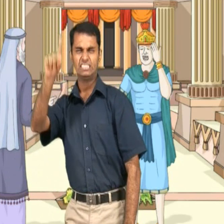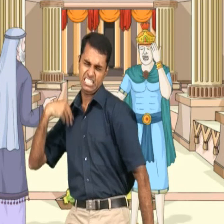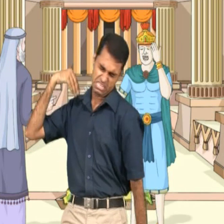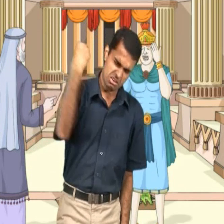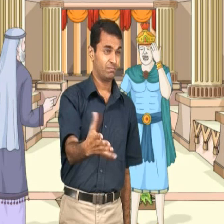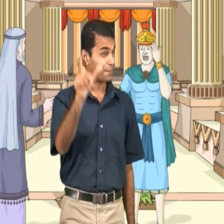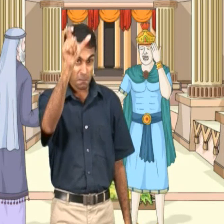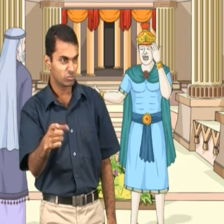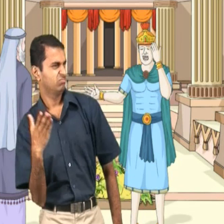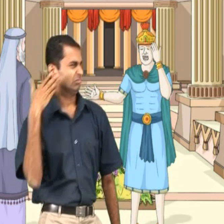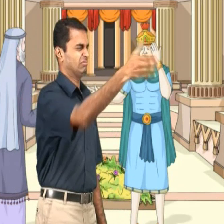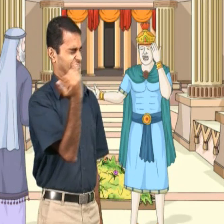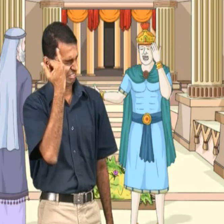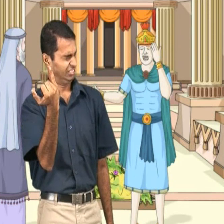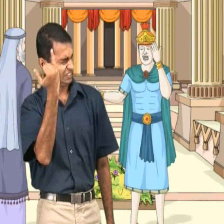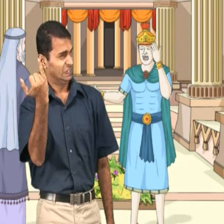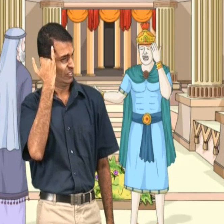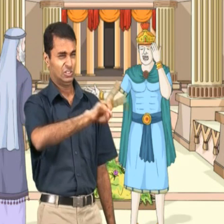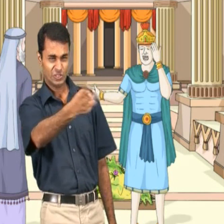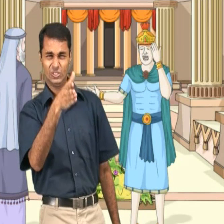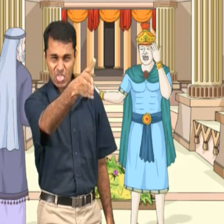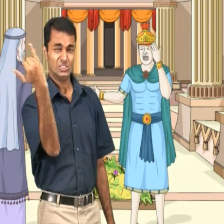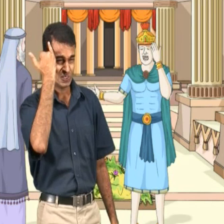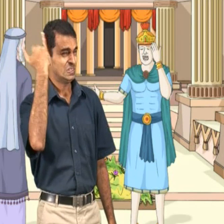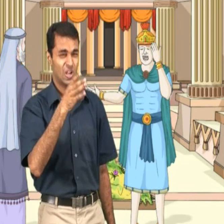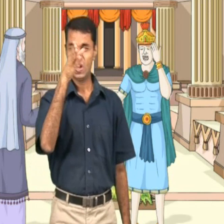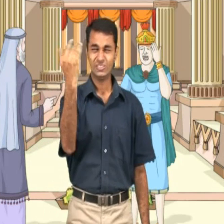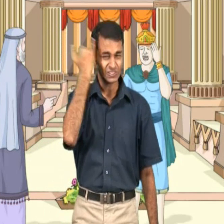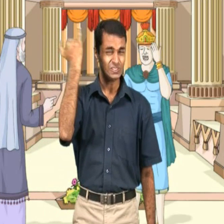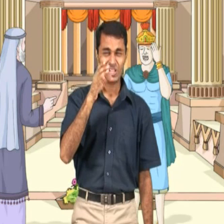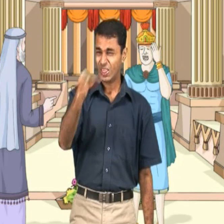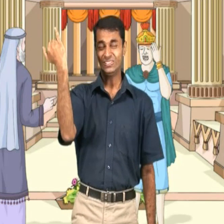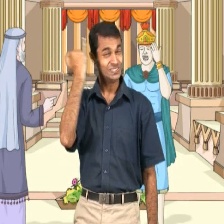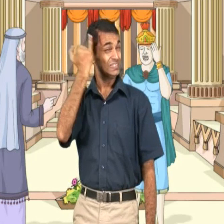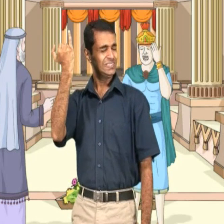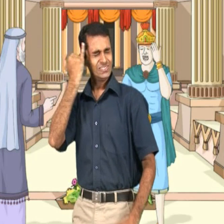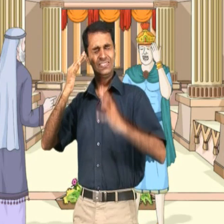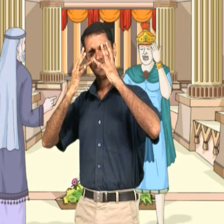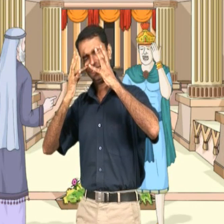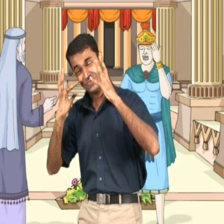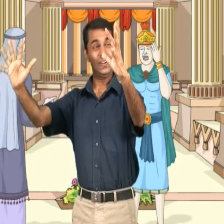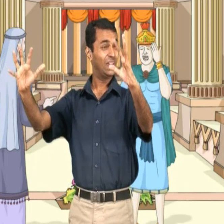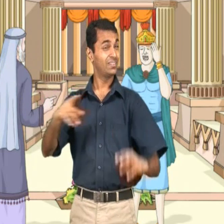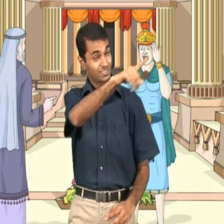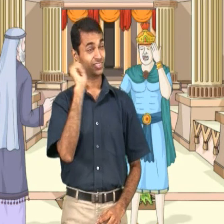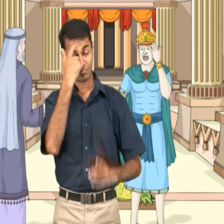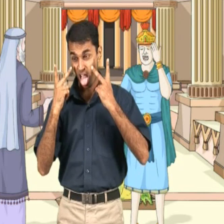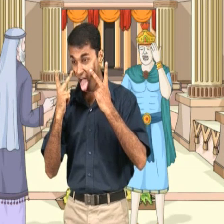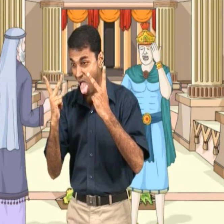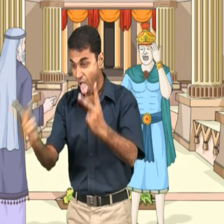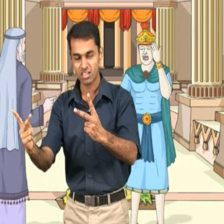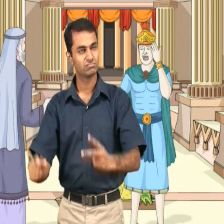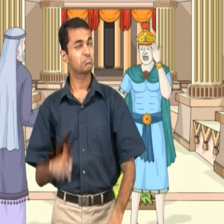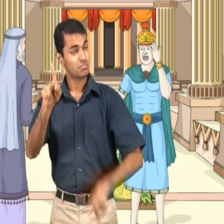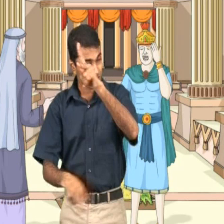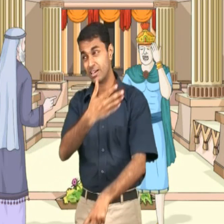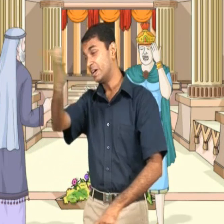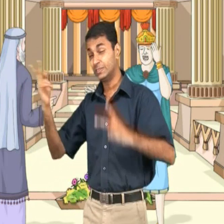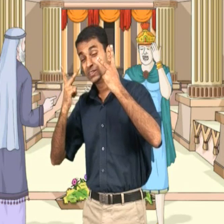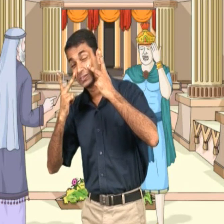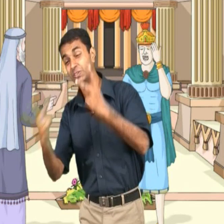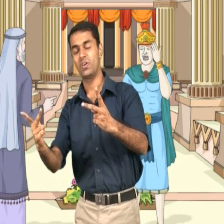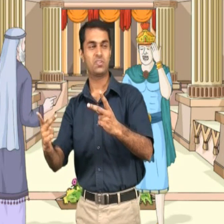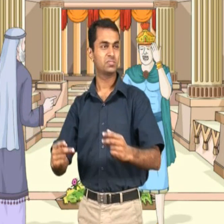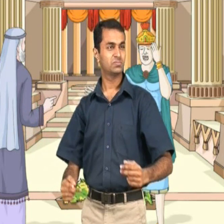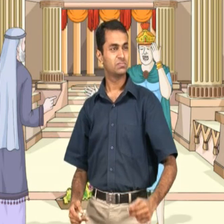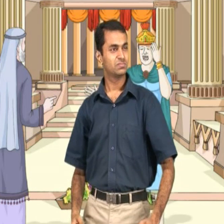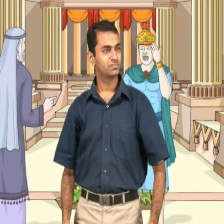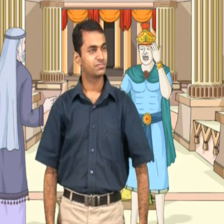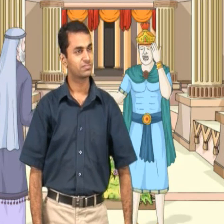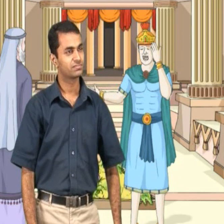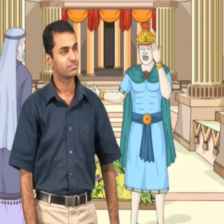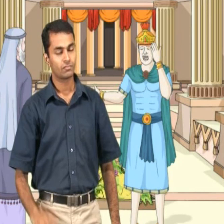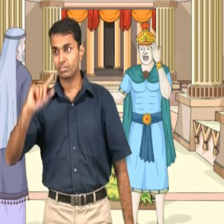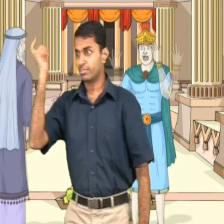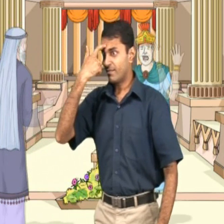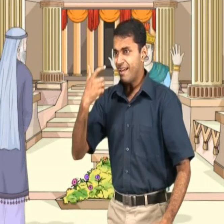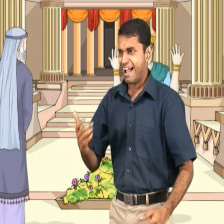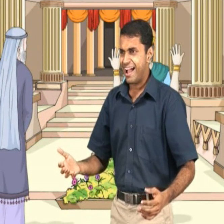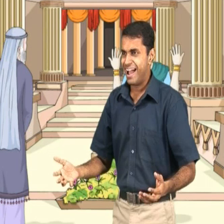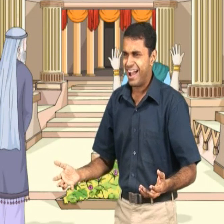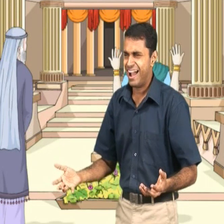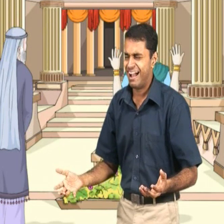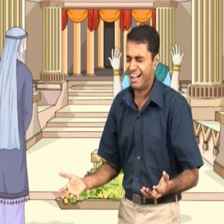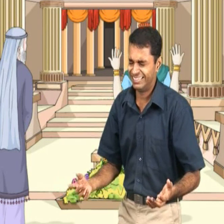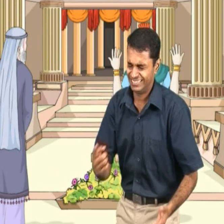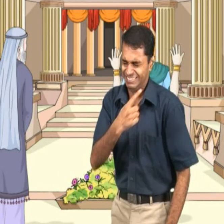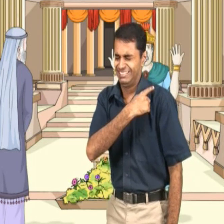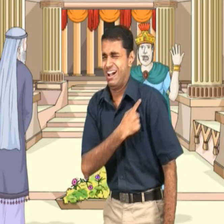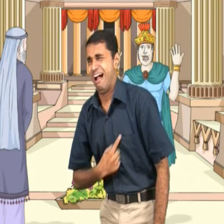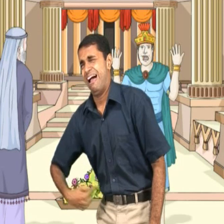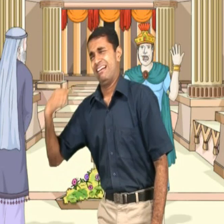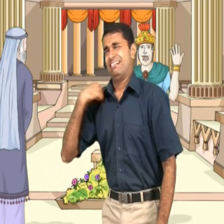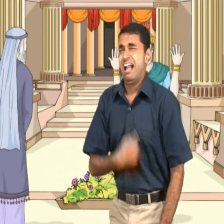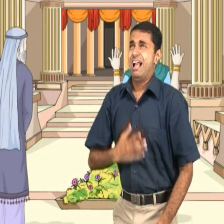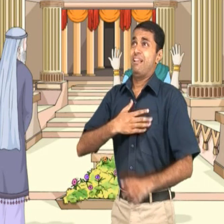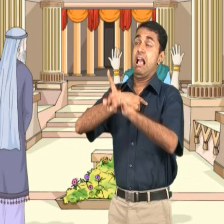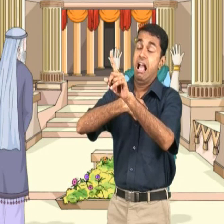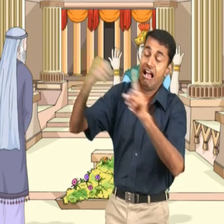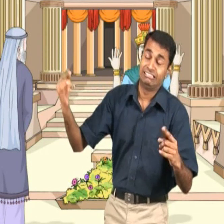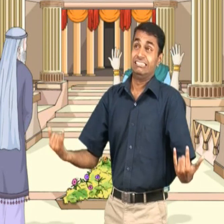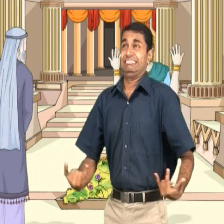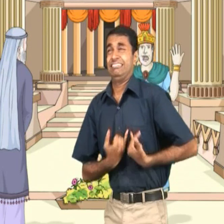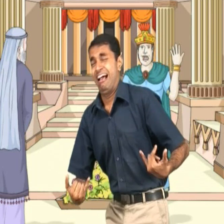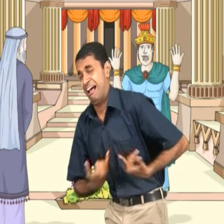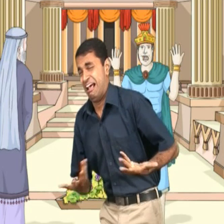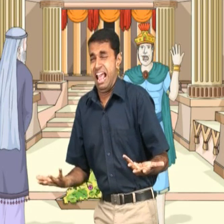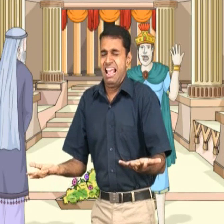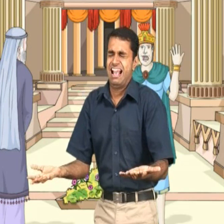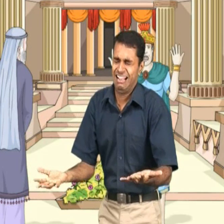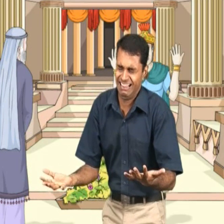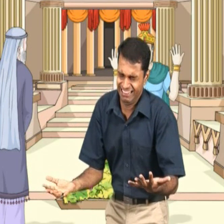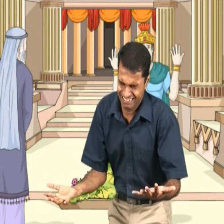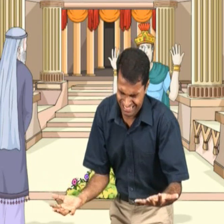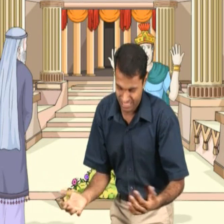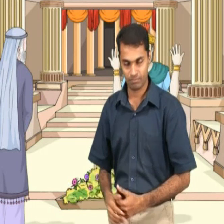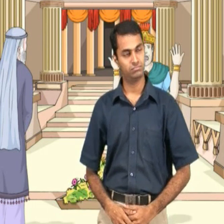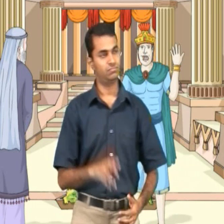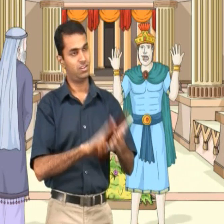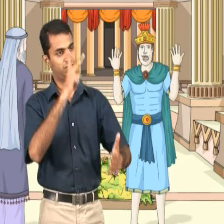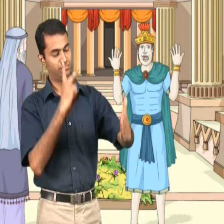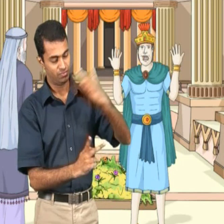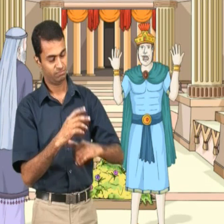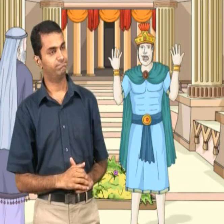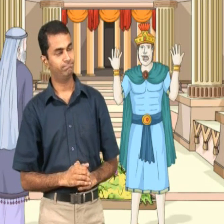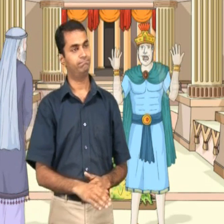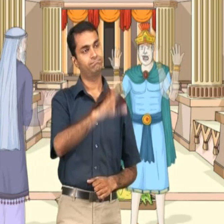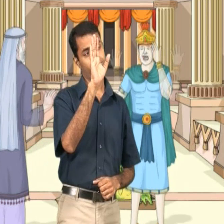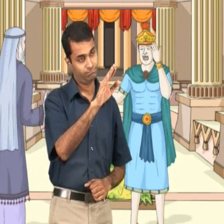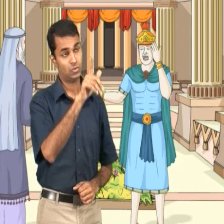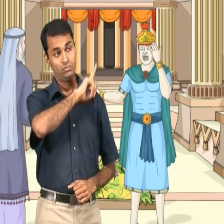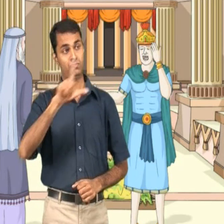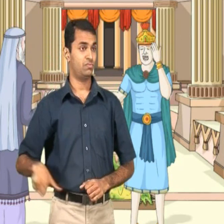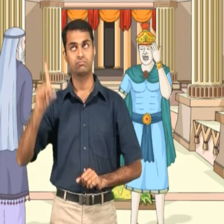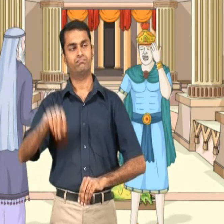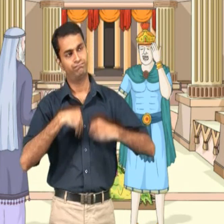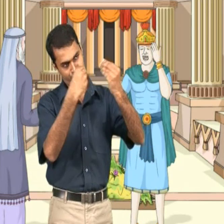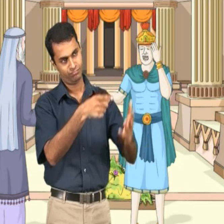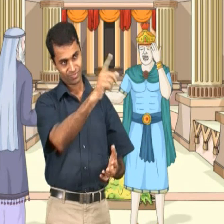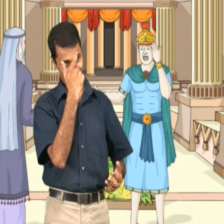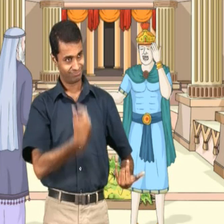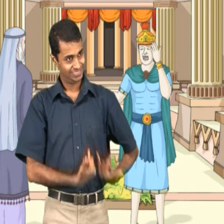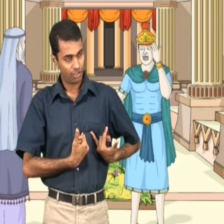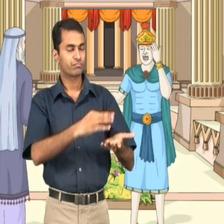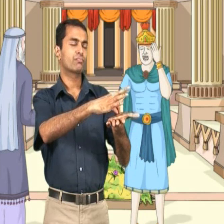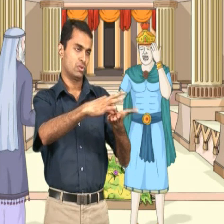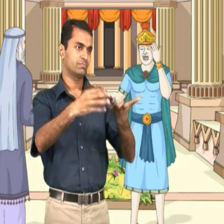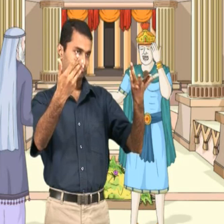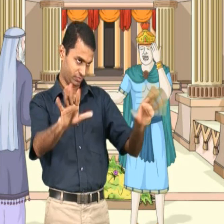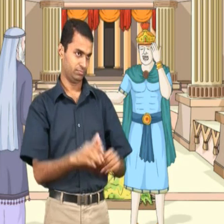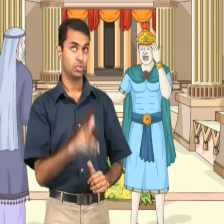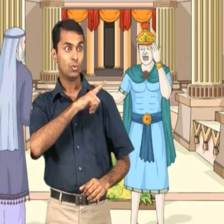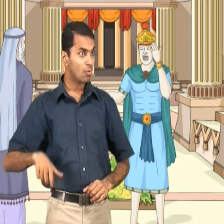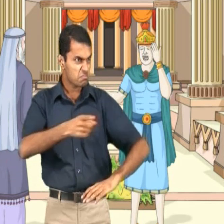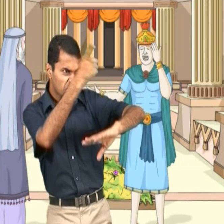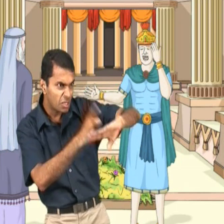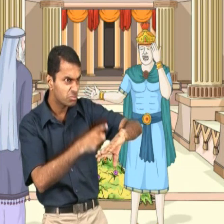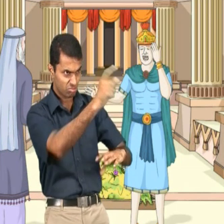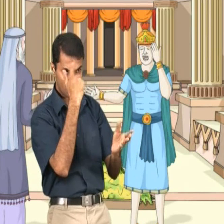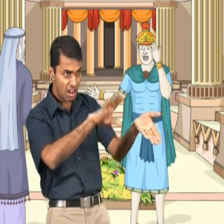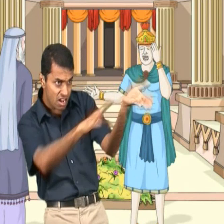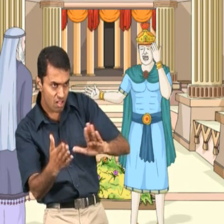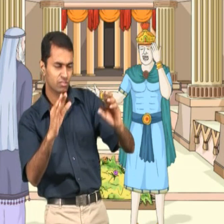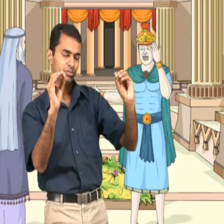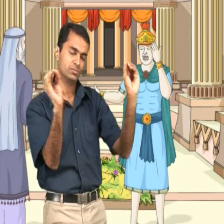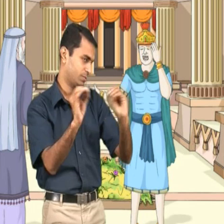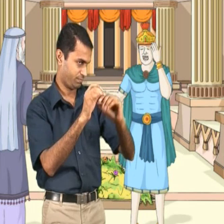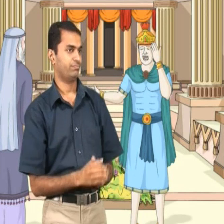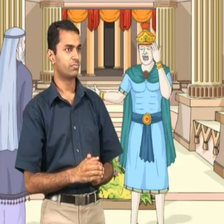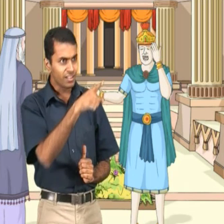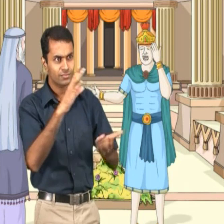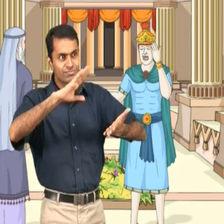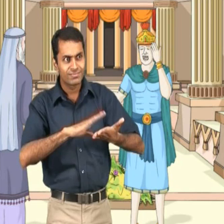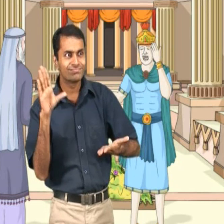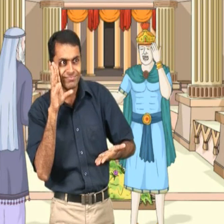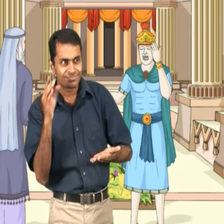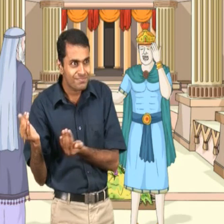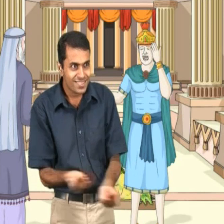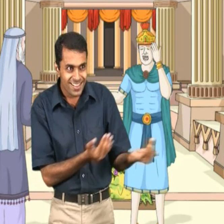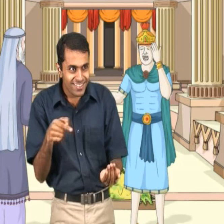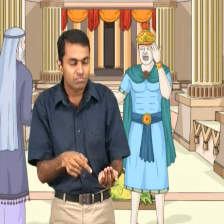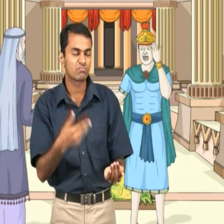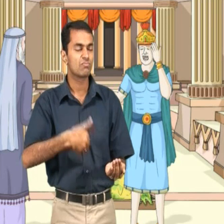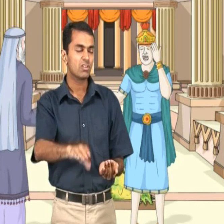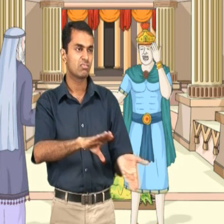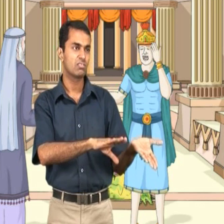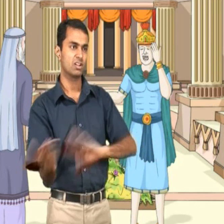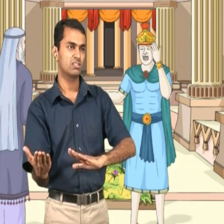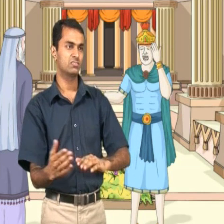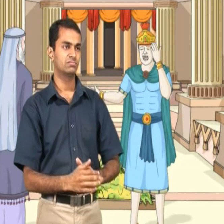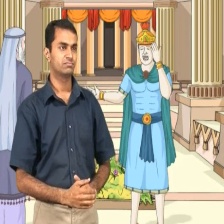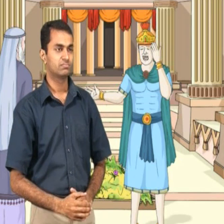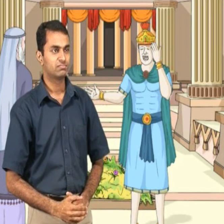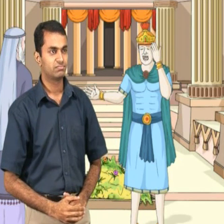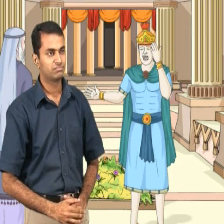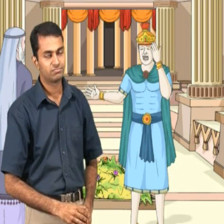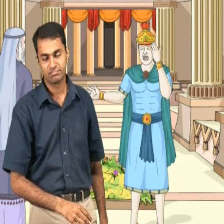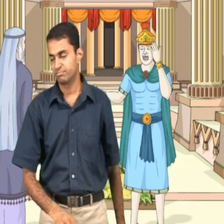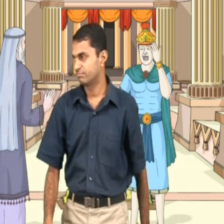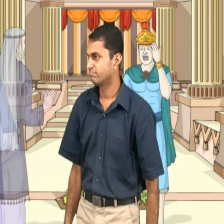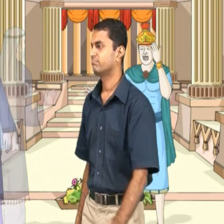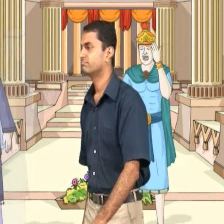You have acted in secret, but I will do this thing in broad daylight before all Israel.’” Then David said to Nathan, “I have sinned against the LORD.” “The LORD has taken away your sin,” Nathan replied. “You will not die.